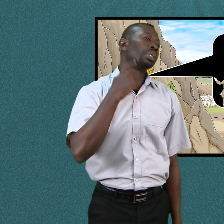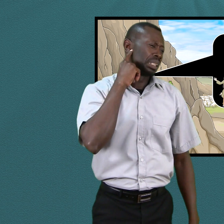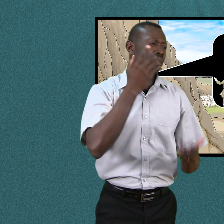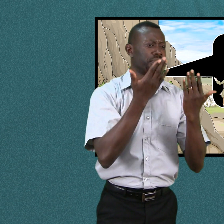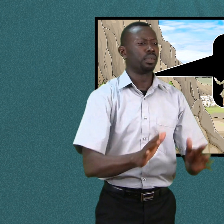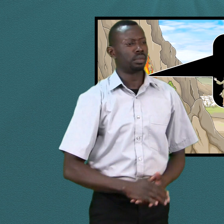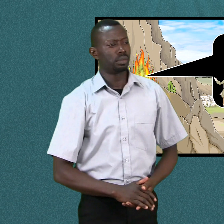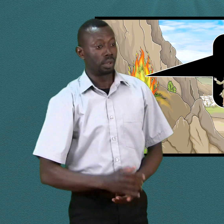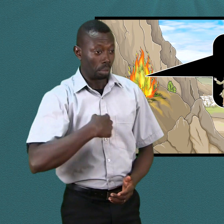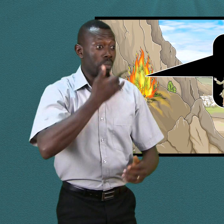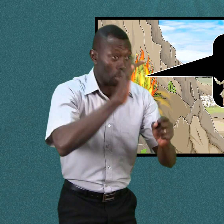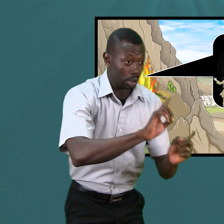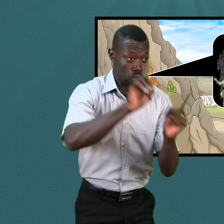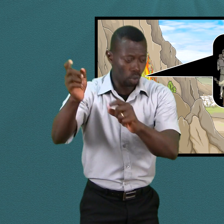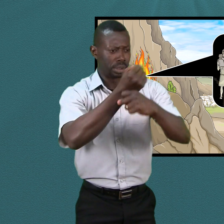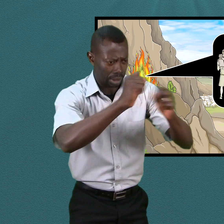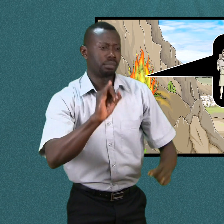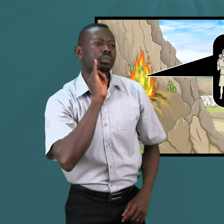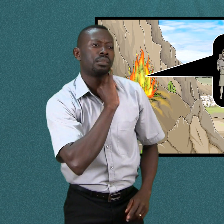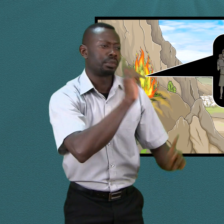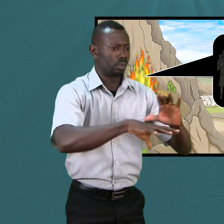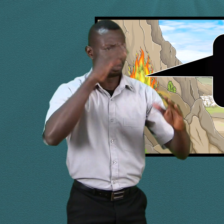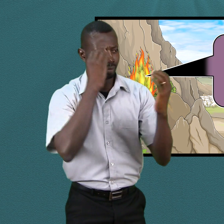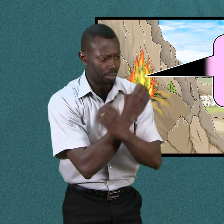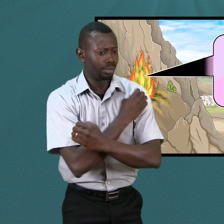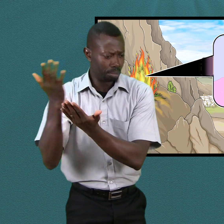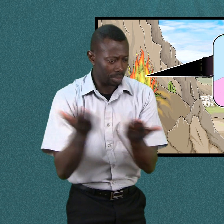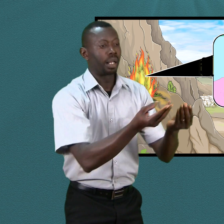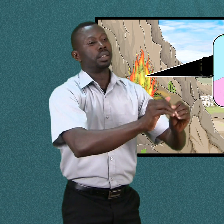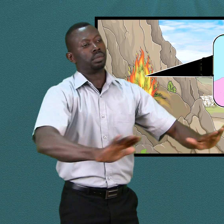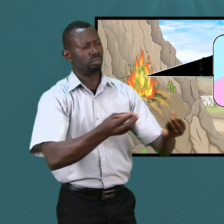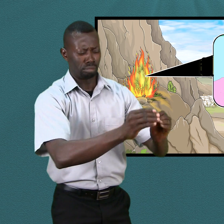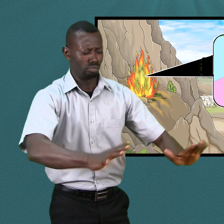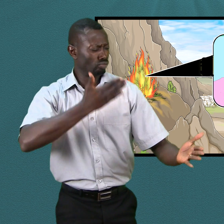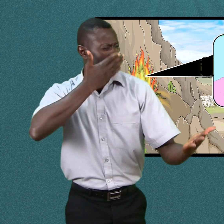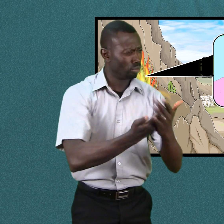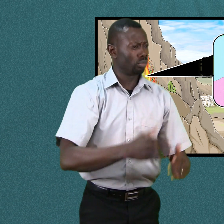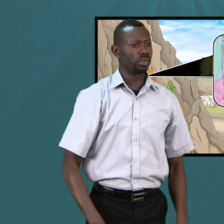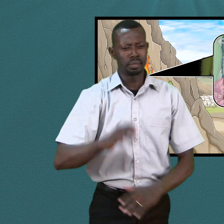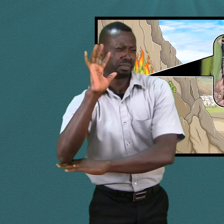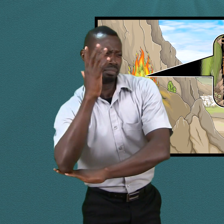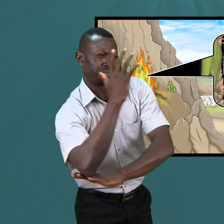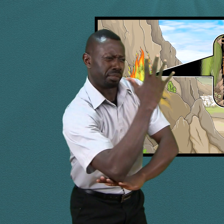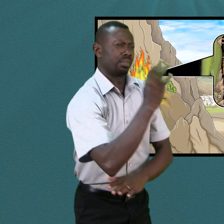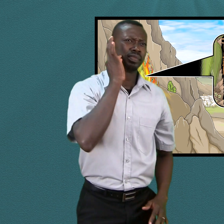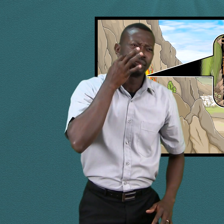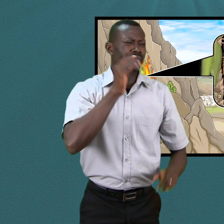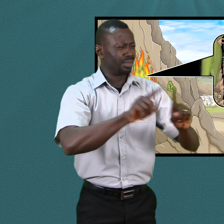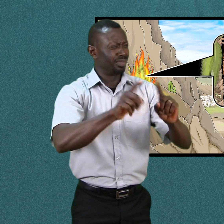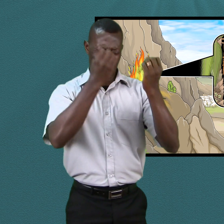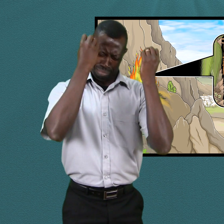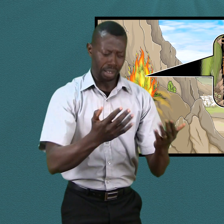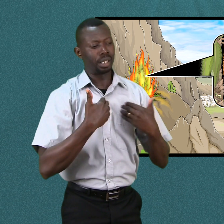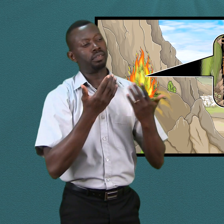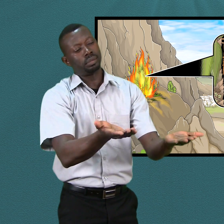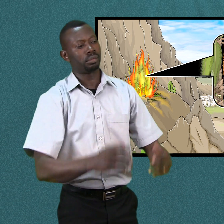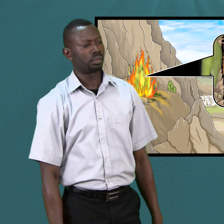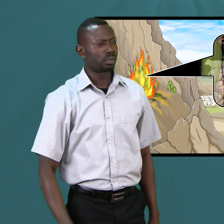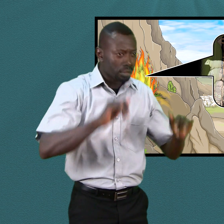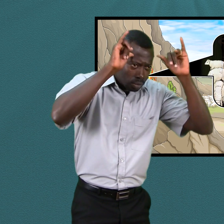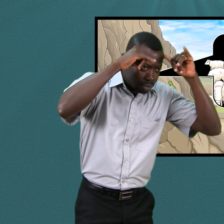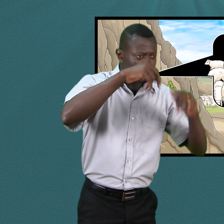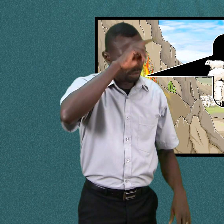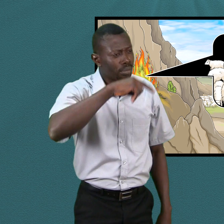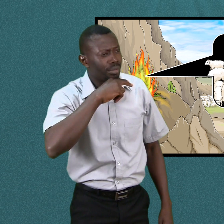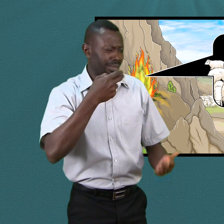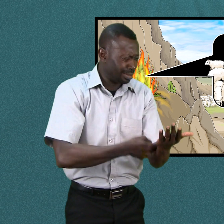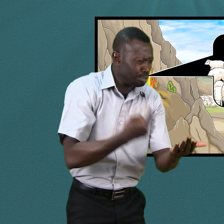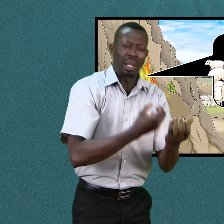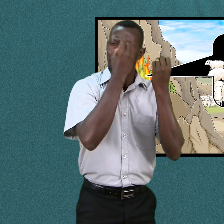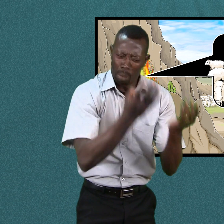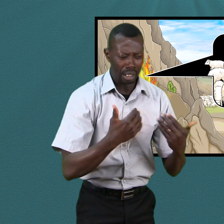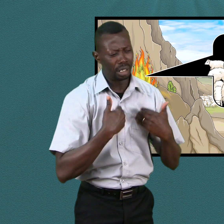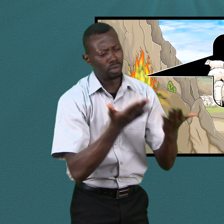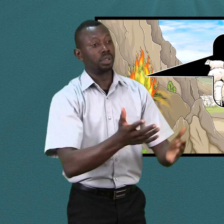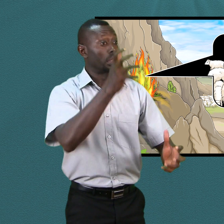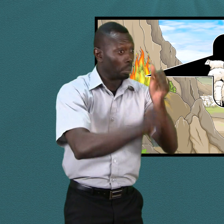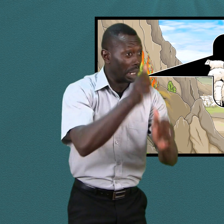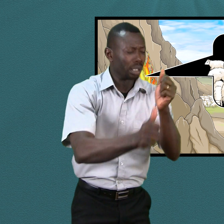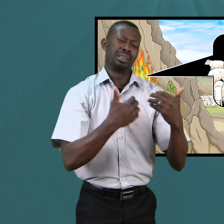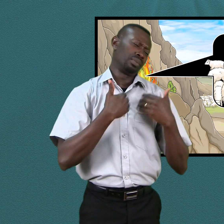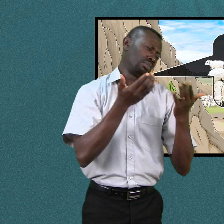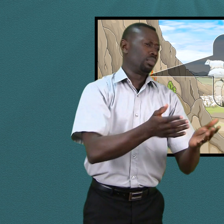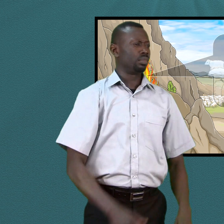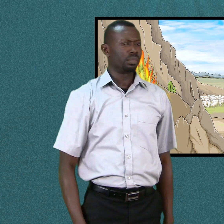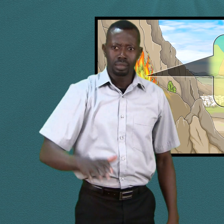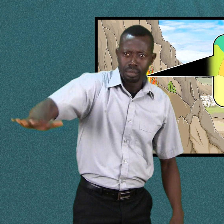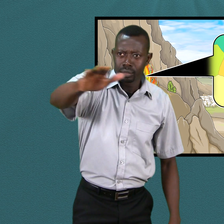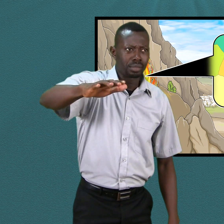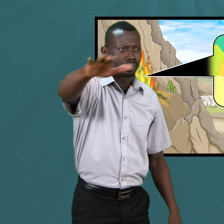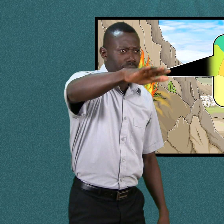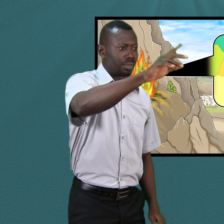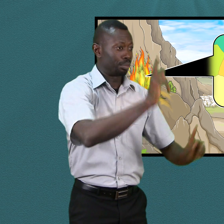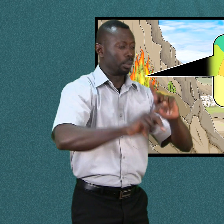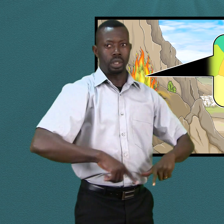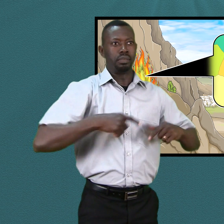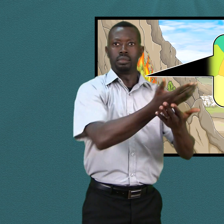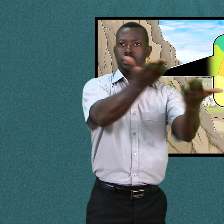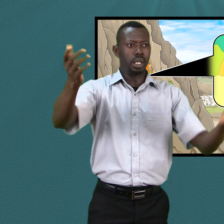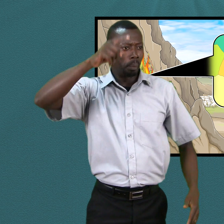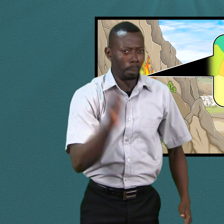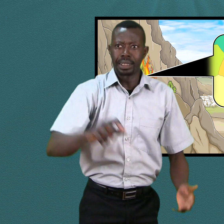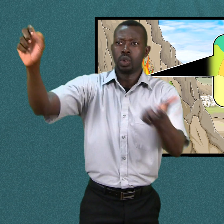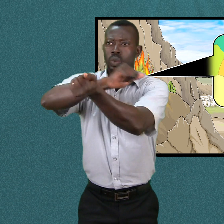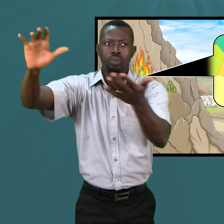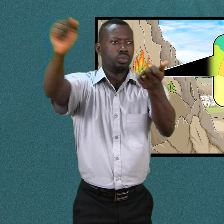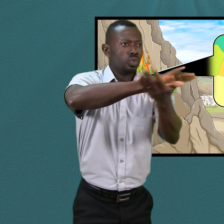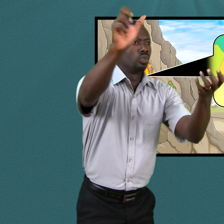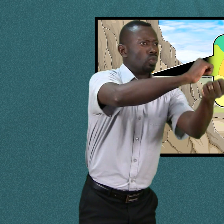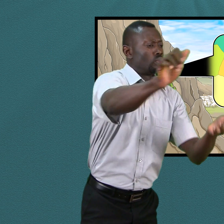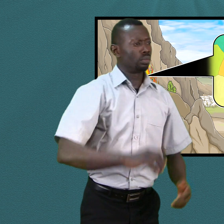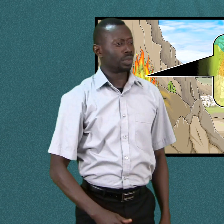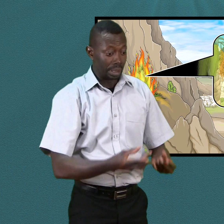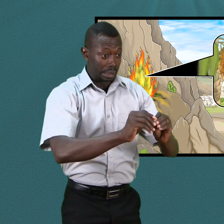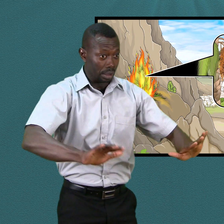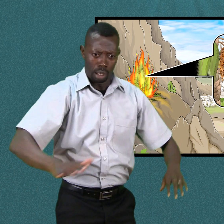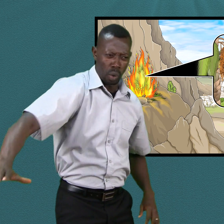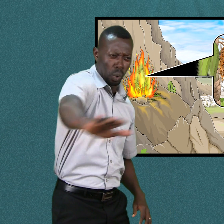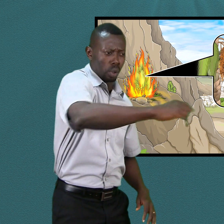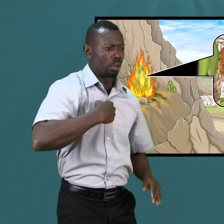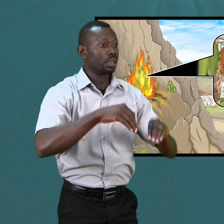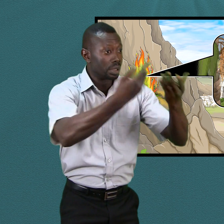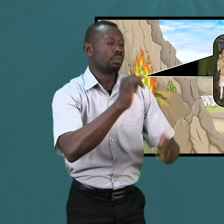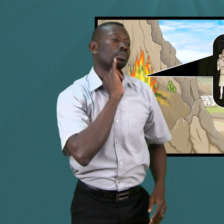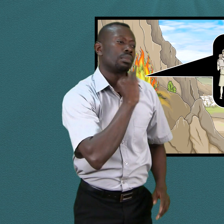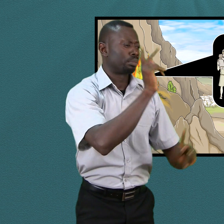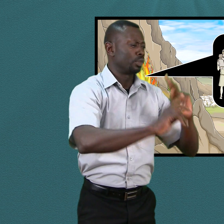I have come down to rescue them from the hand of the Egyptians and to bring them up out of that land to a good and spacious land, a land flowing with milk and honey—the home of the Canaanites, Hittites, Amorites, Perizzites, Hivites, and Jebusites.